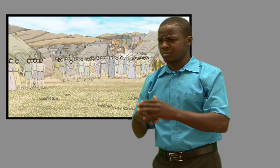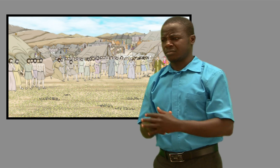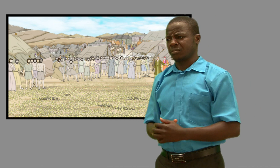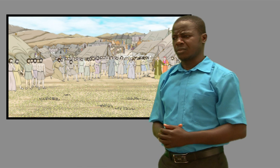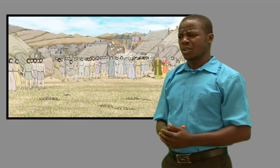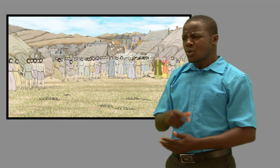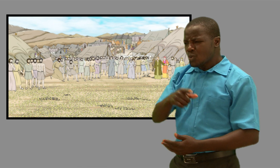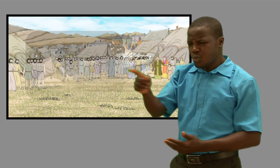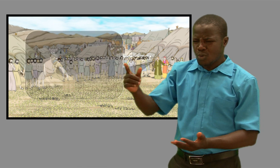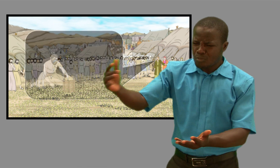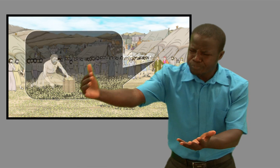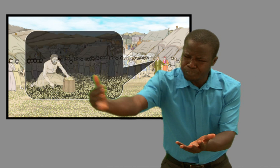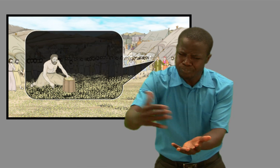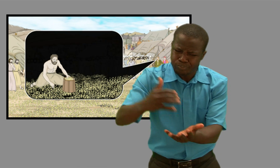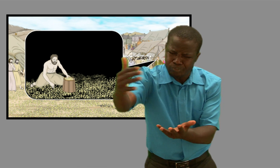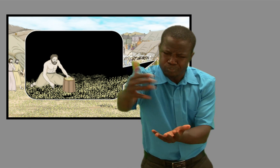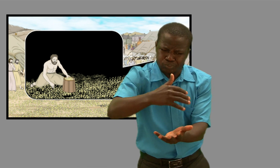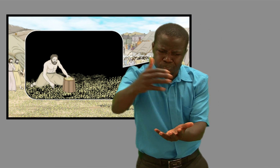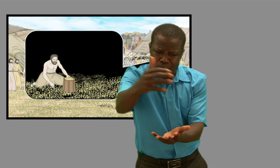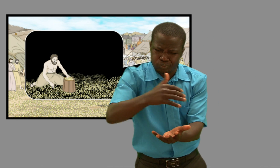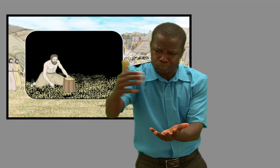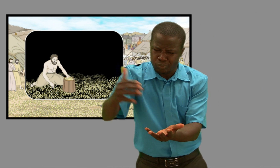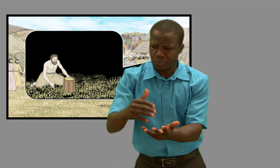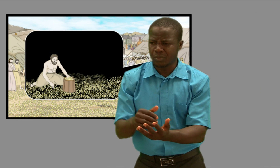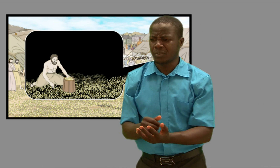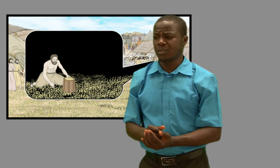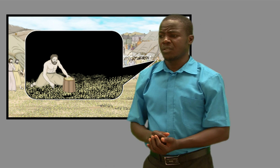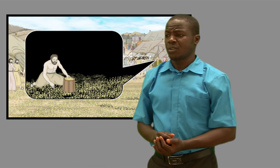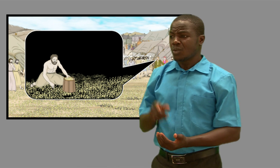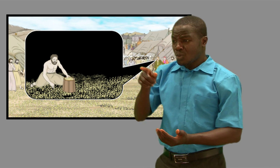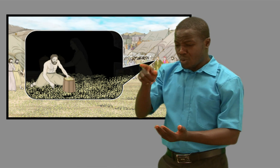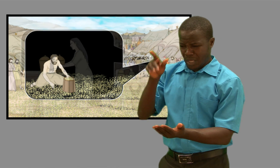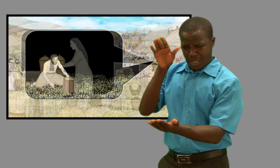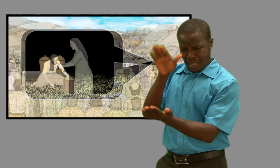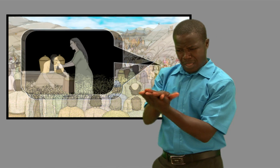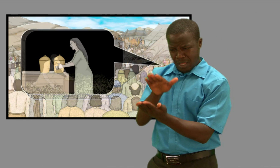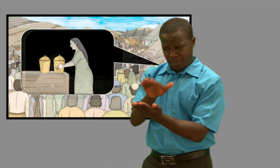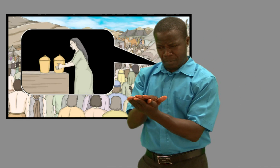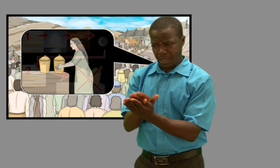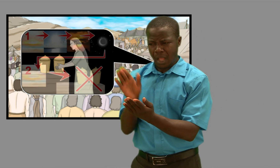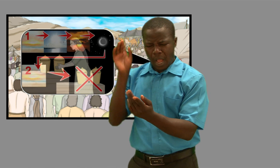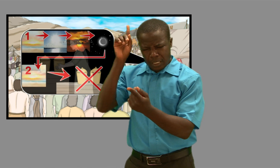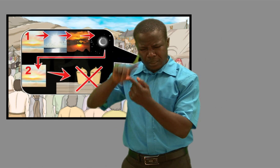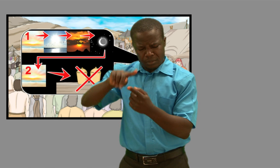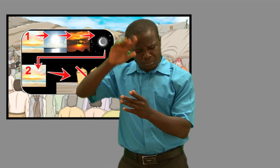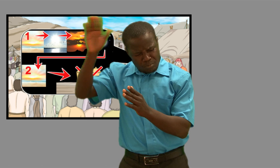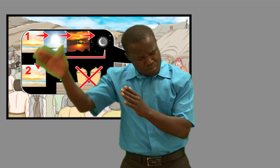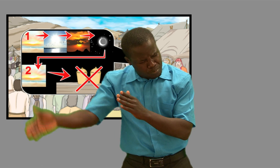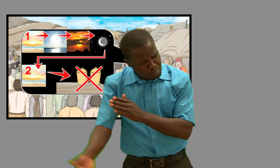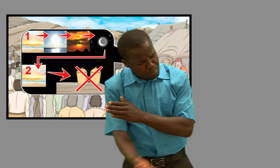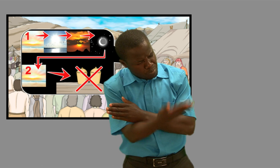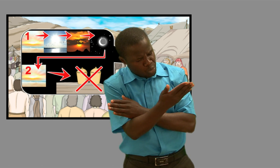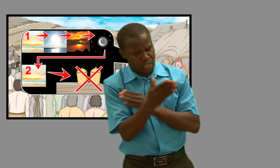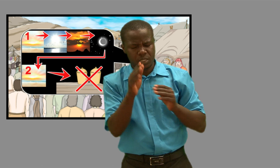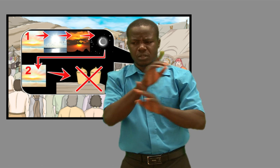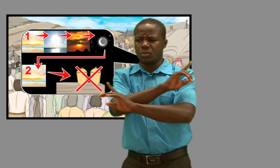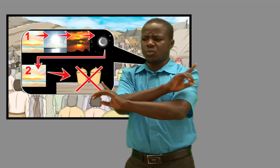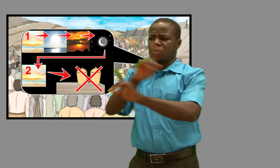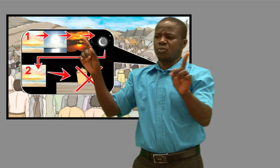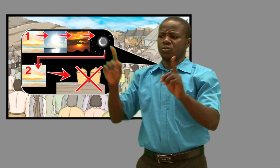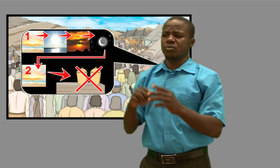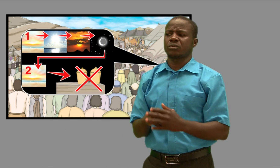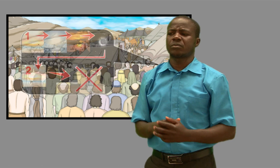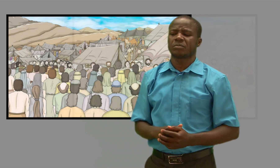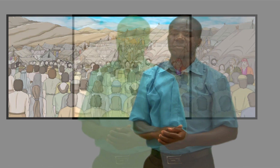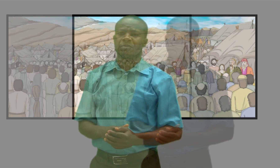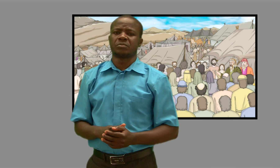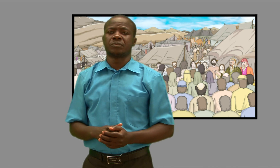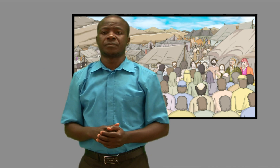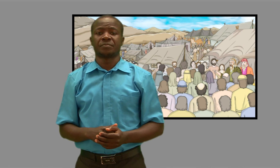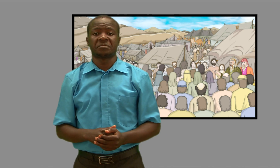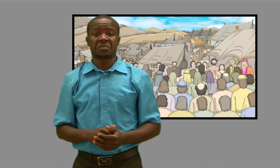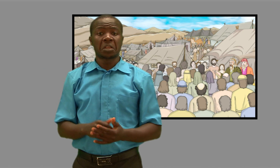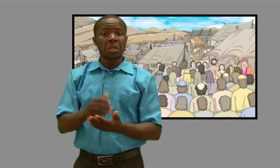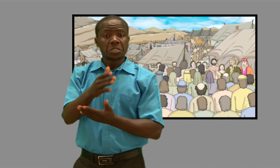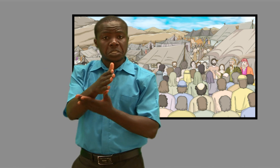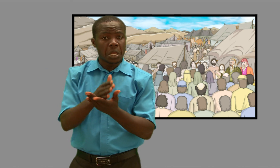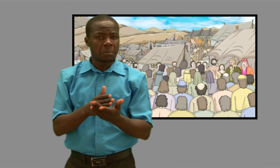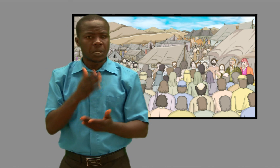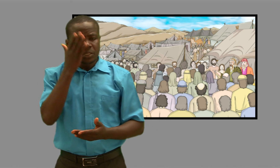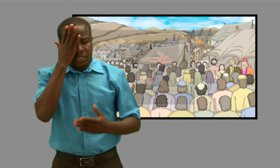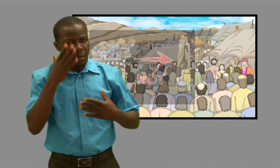Then Moses said to them, “No one may keep any of it until morning.”